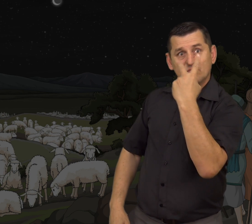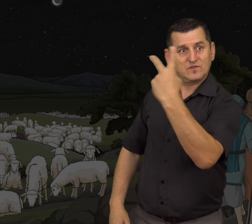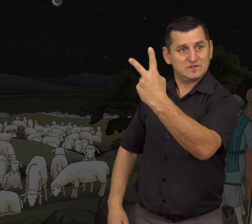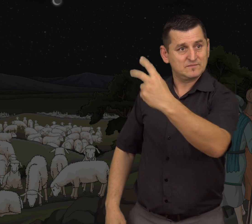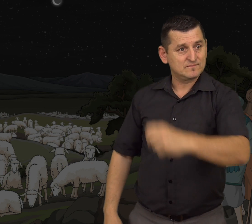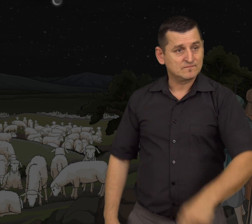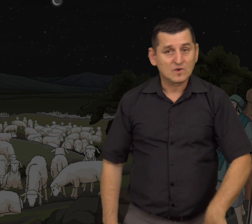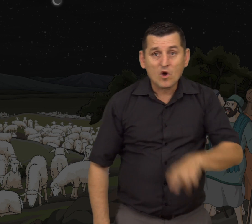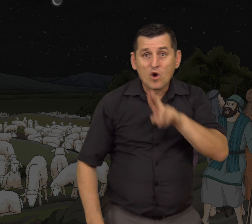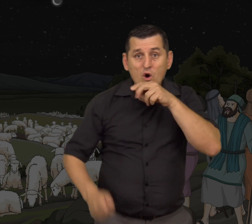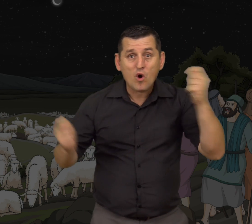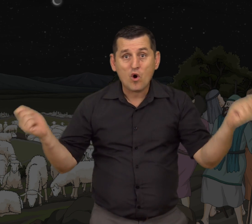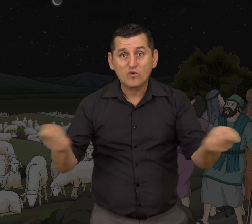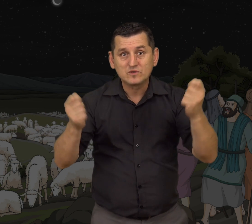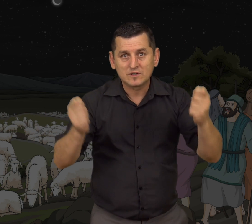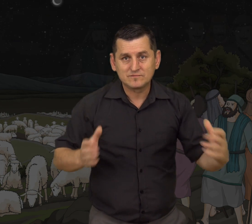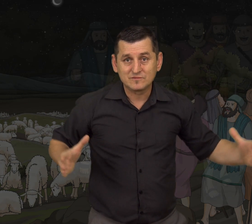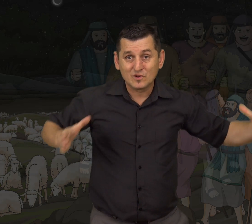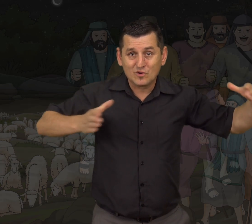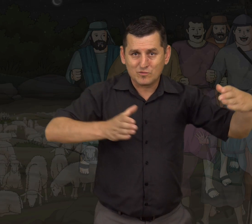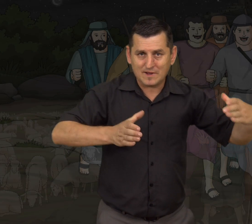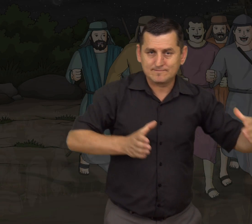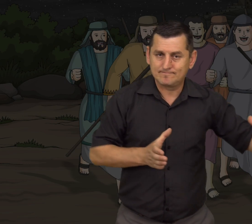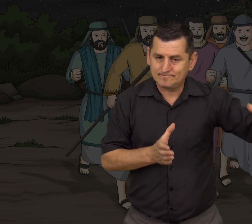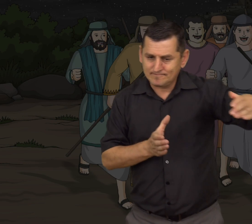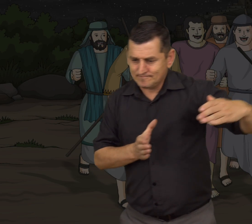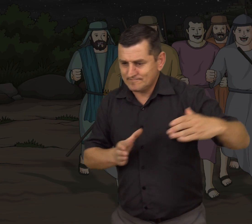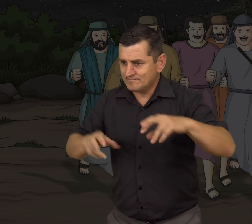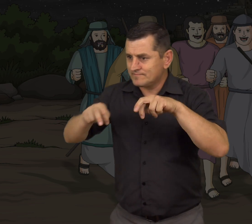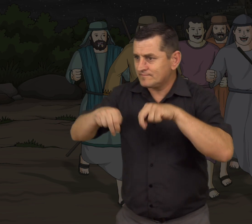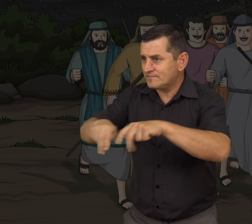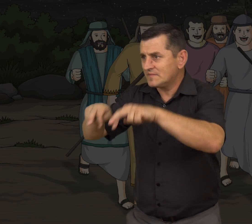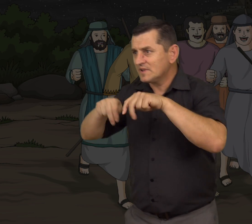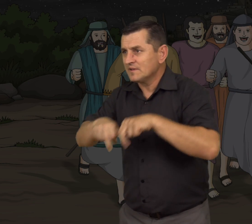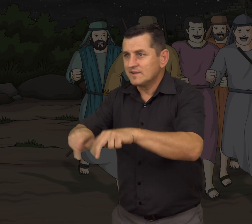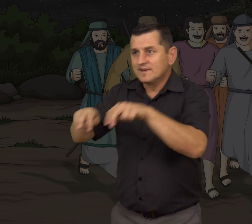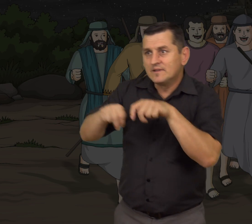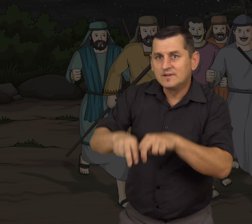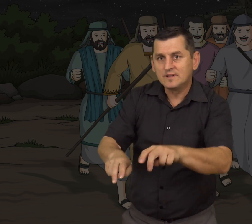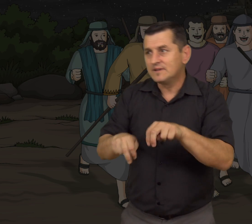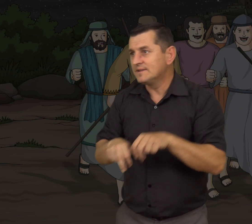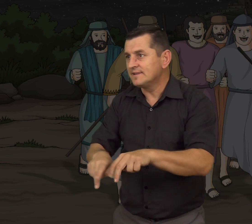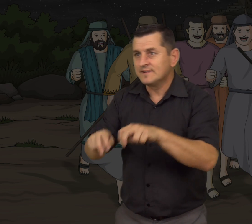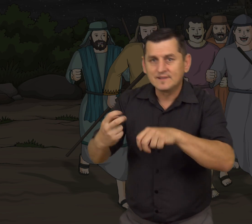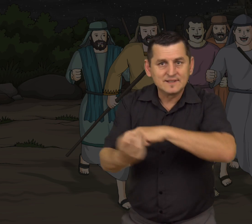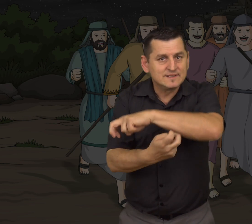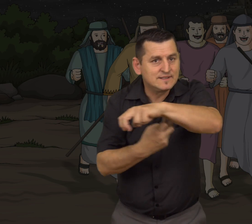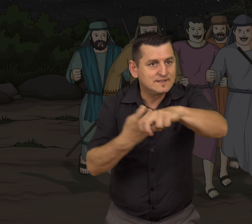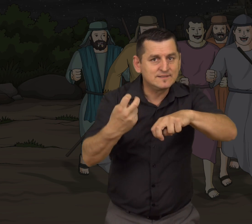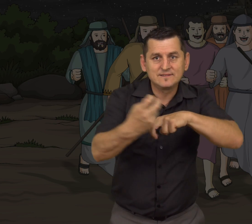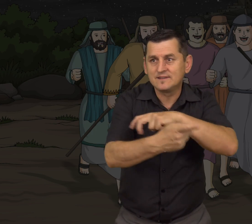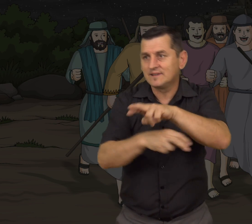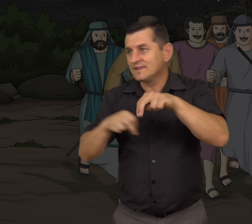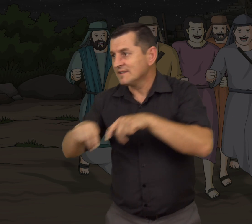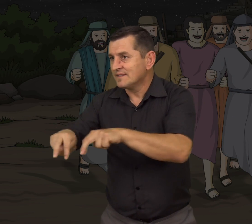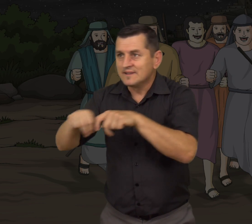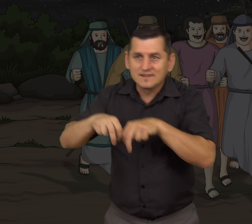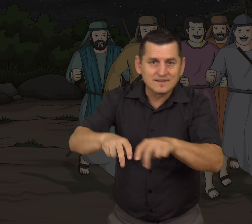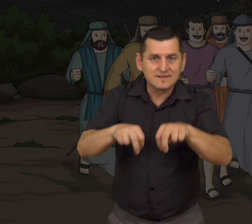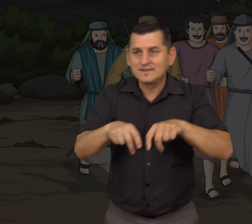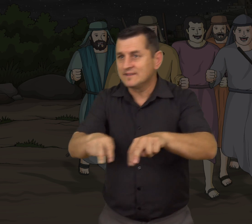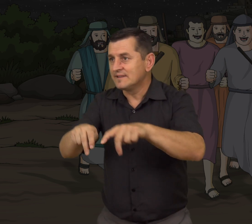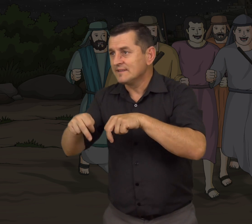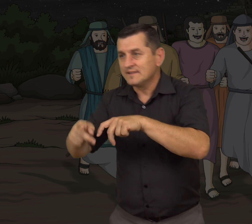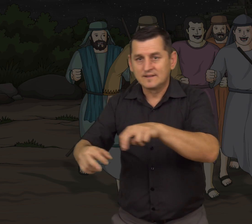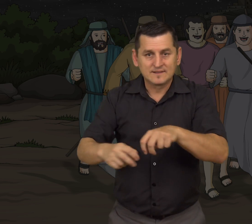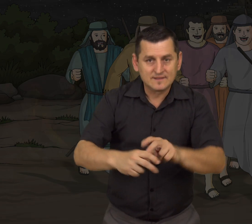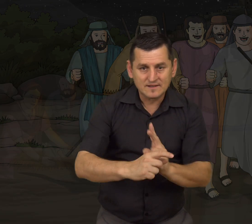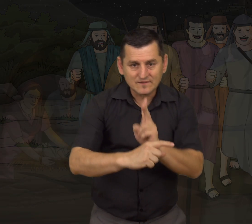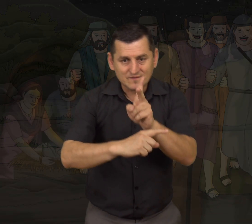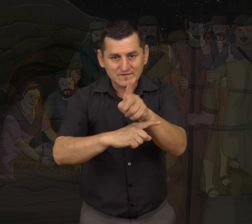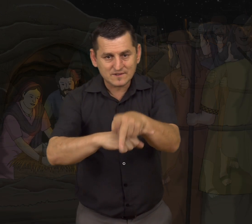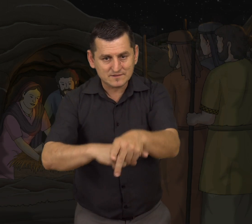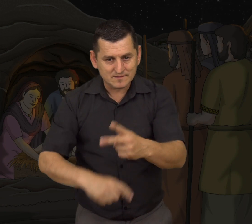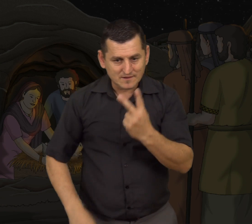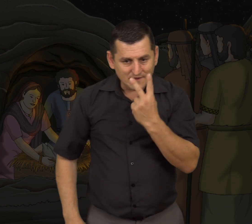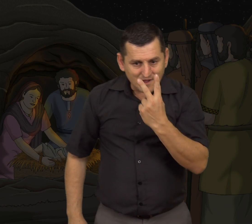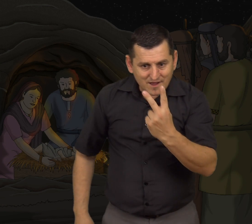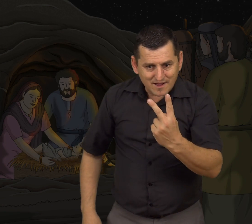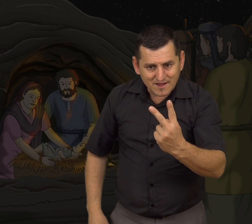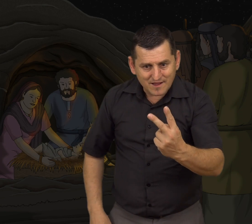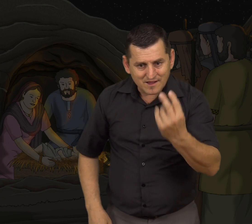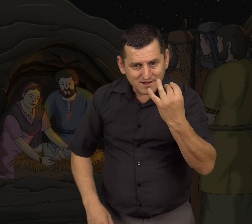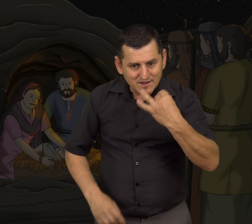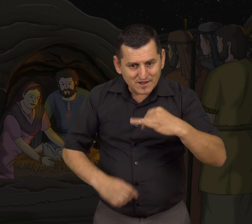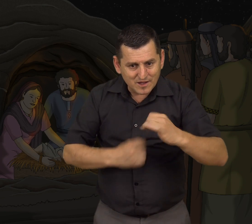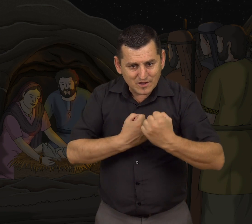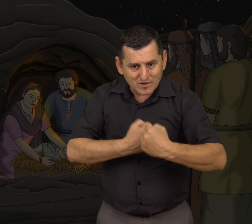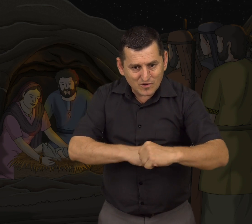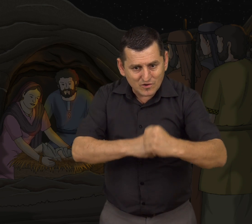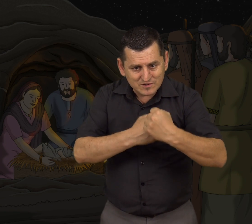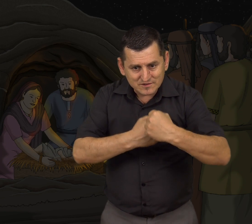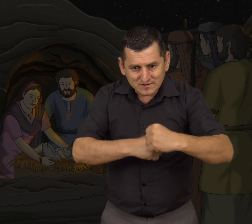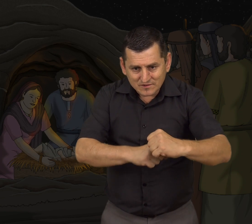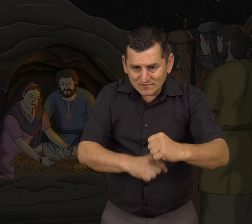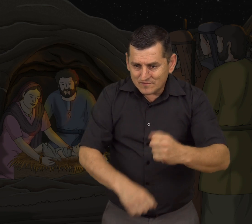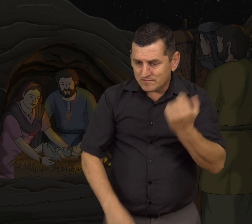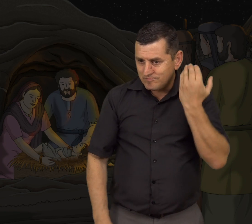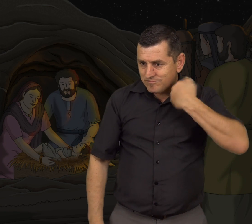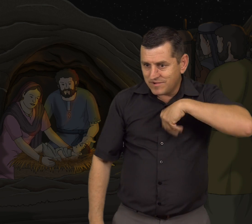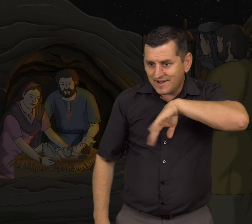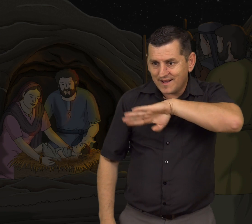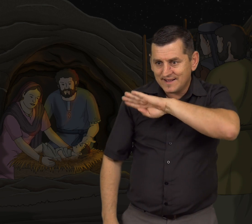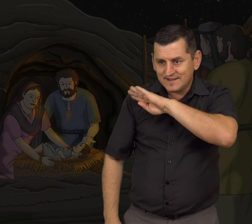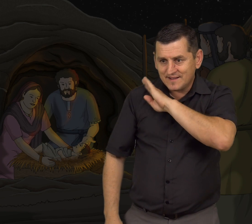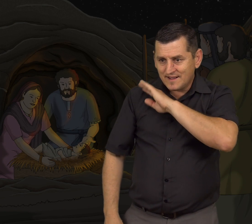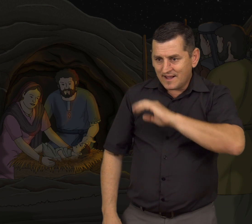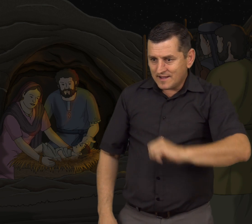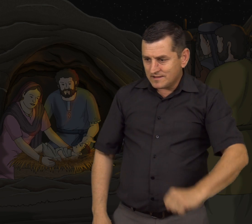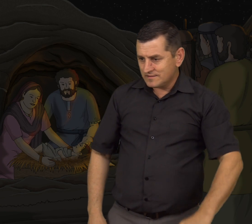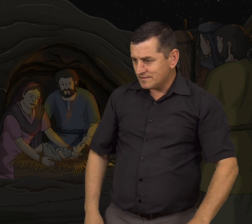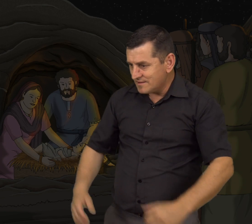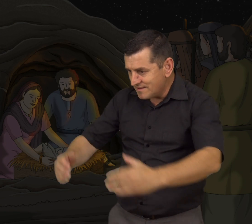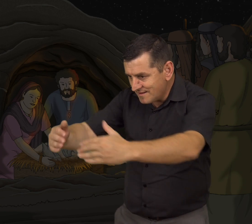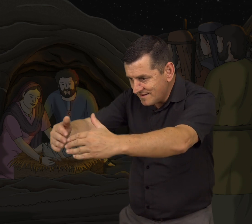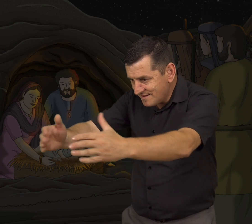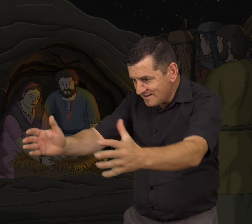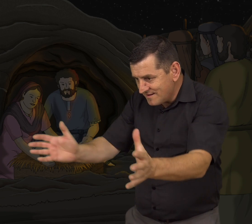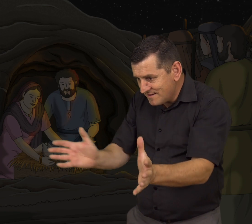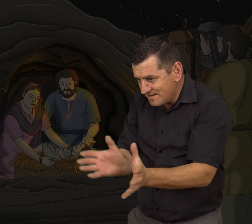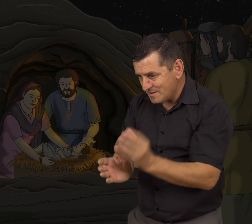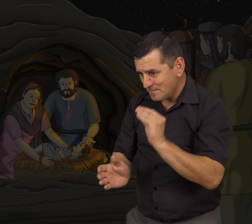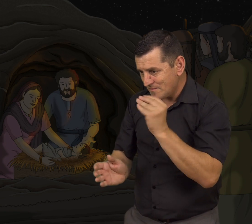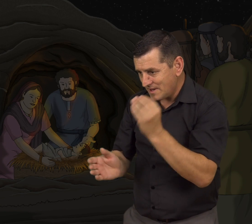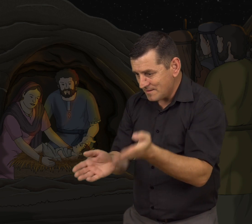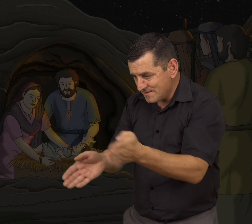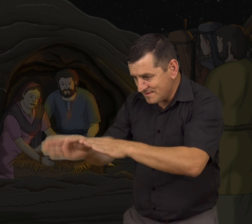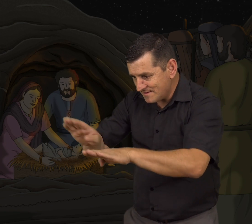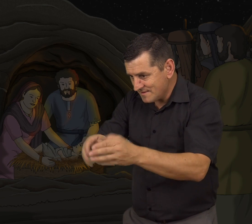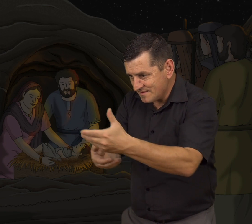So they hurried off and found Mary and Joseph and the Baby, who was lying in the manger.